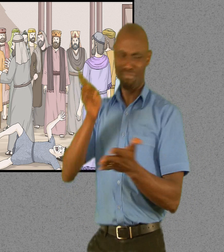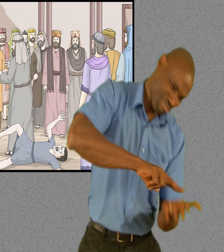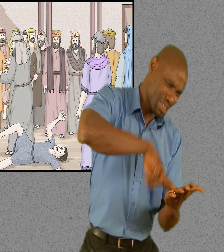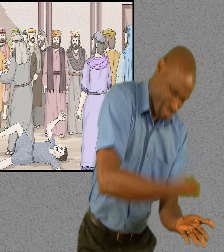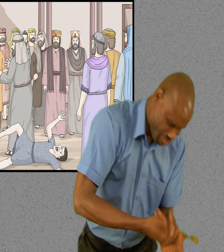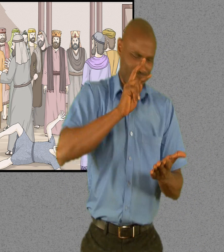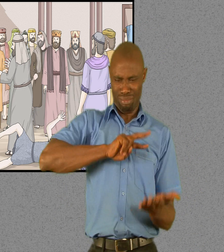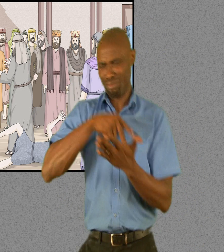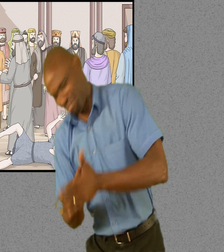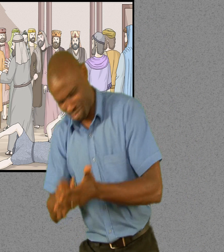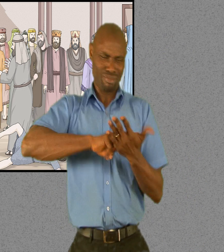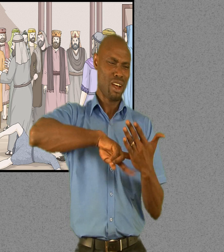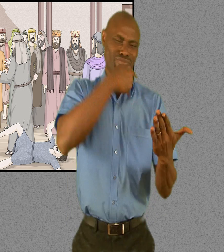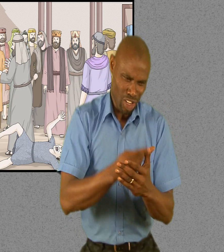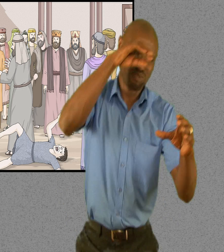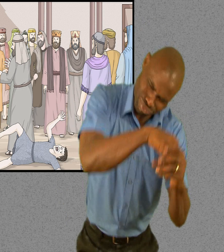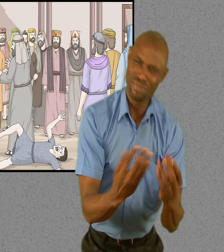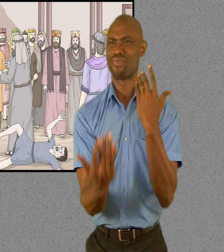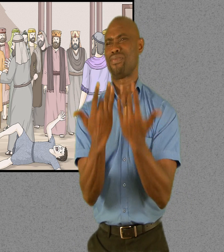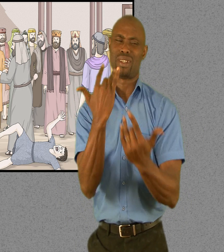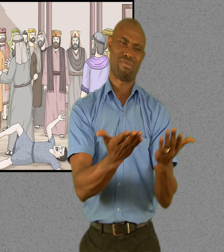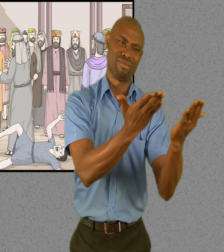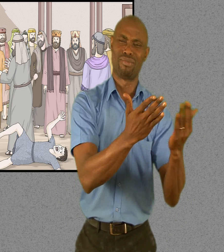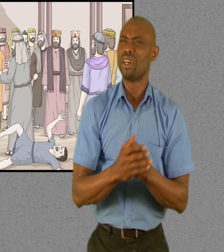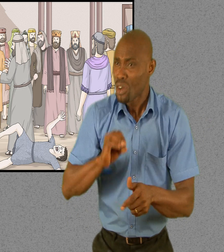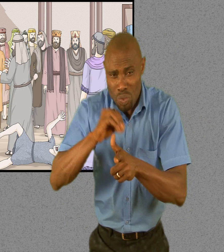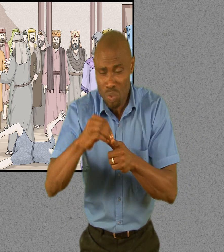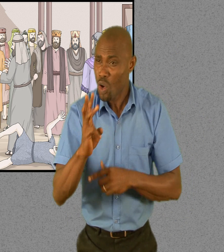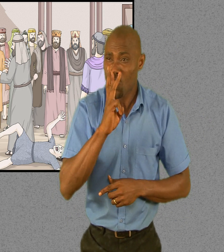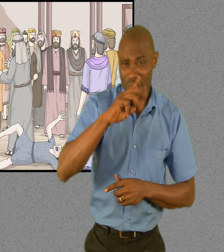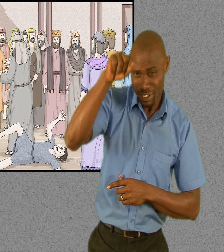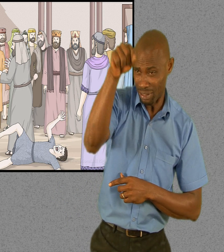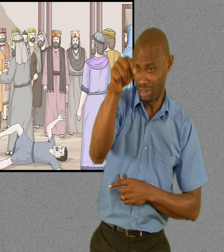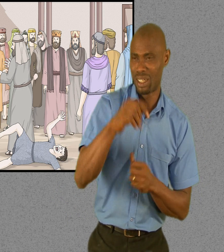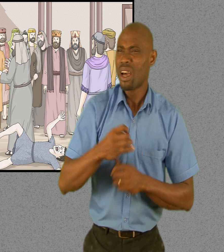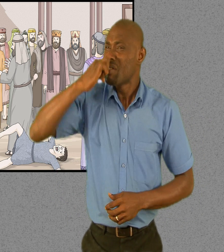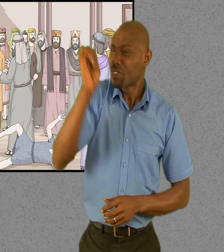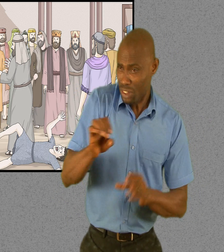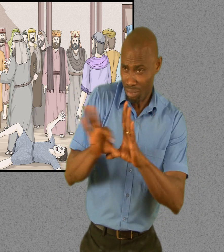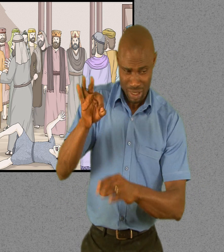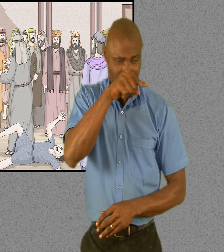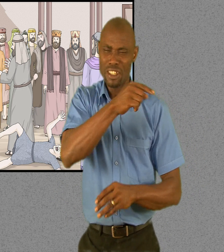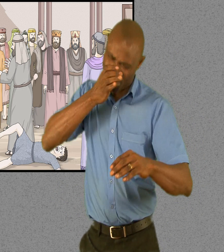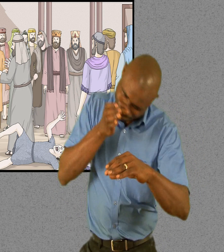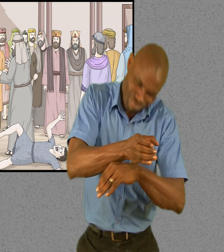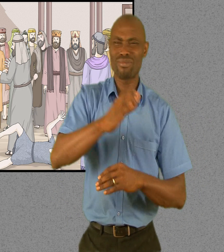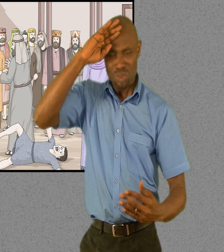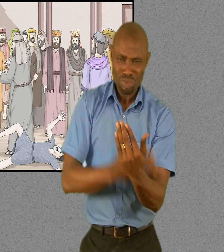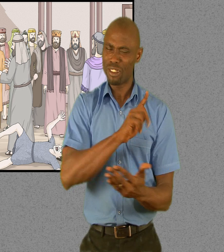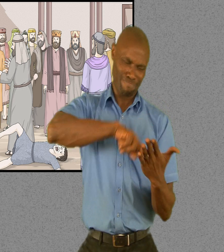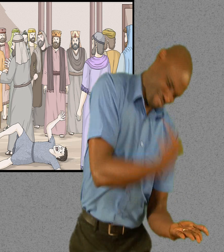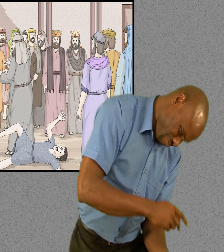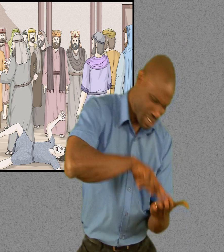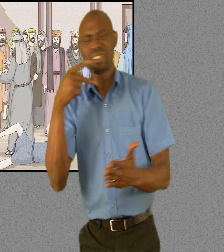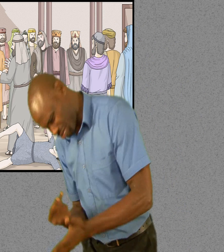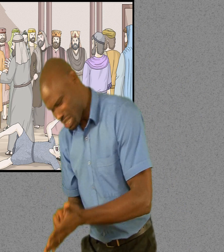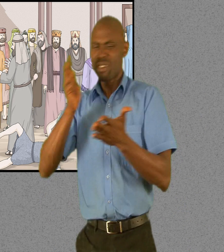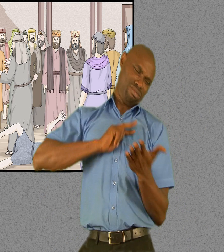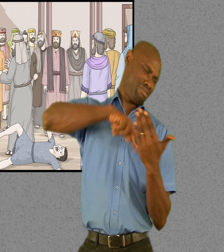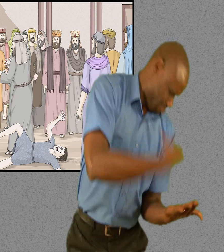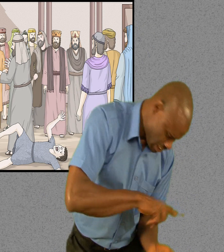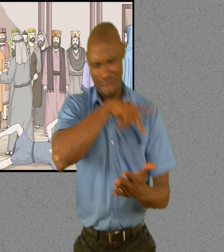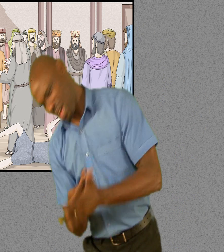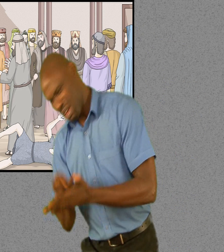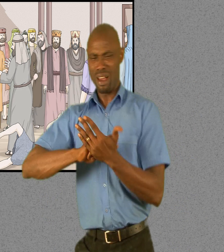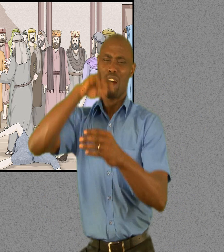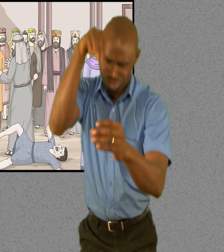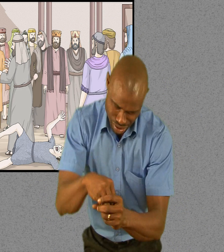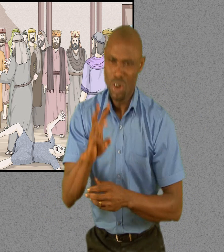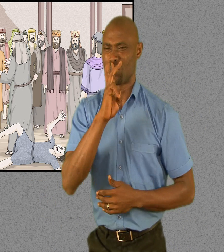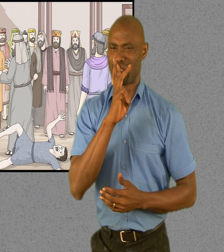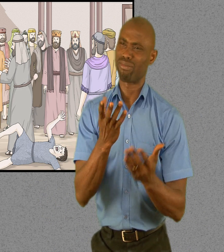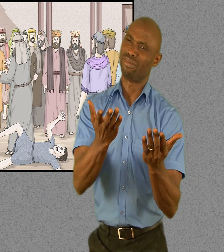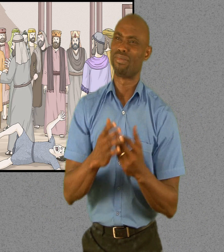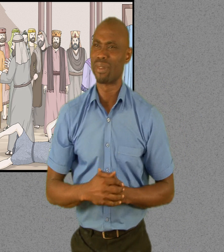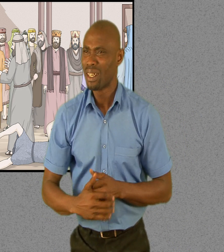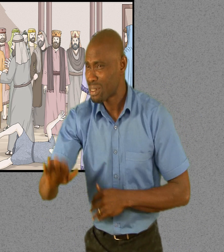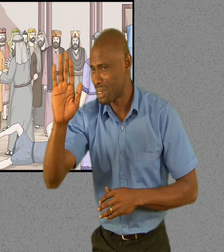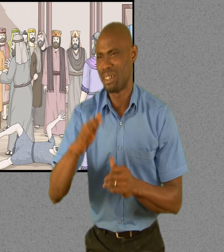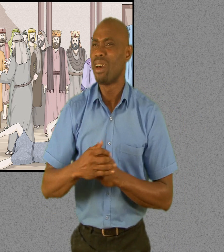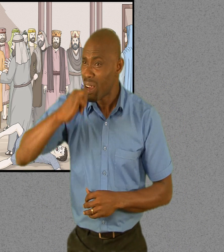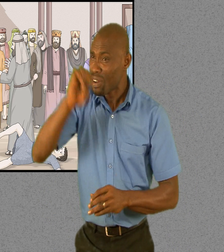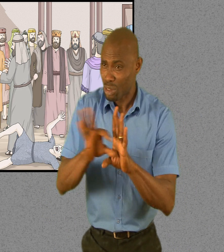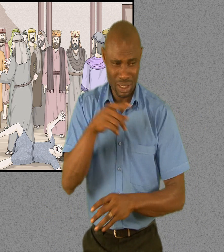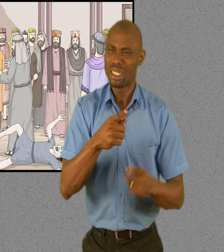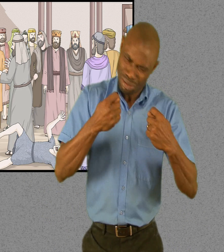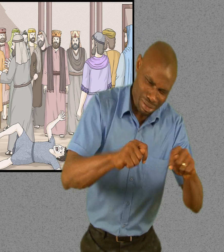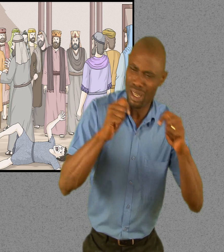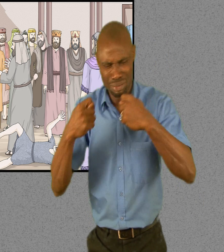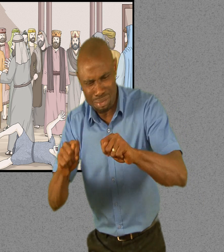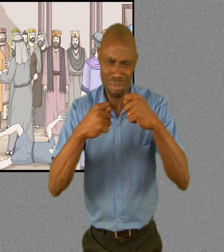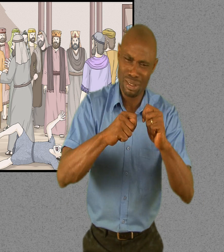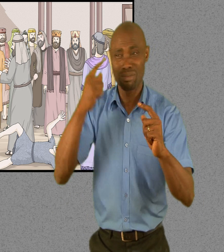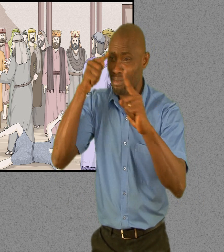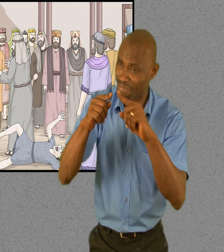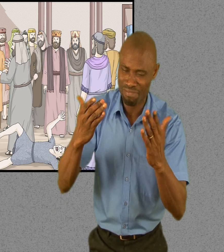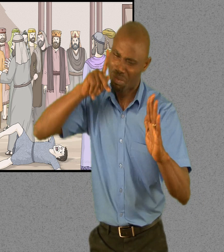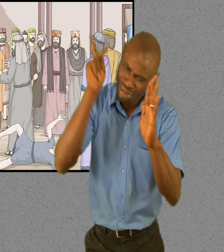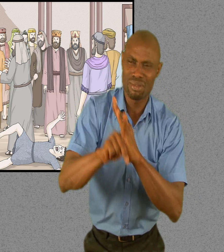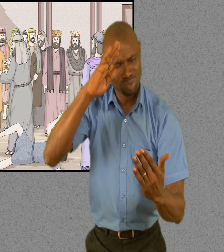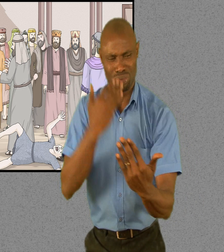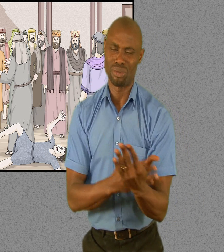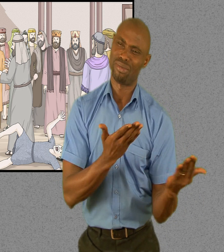“It often throws him into the fire or into the water, trying to kill him.